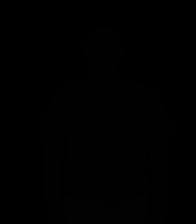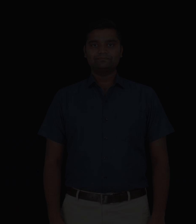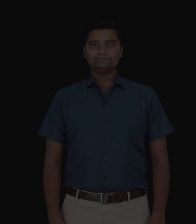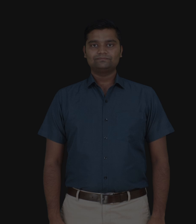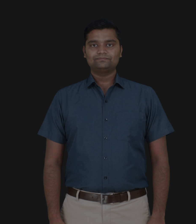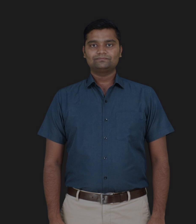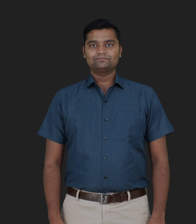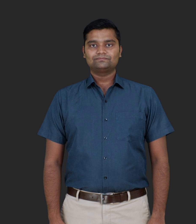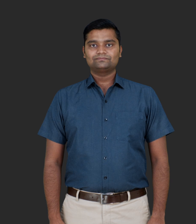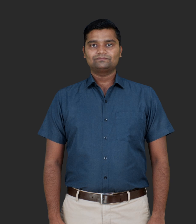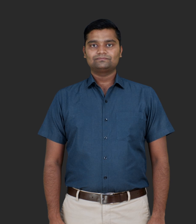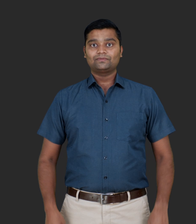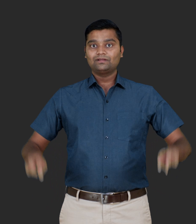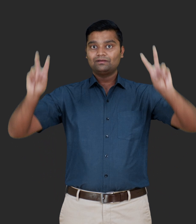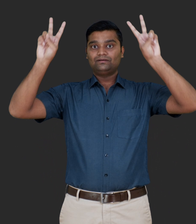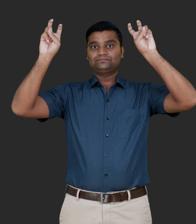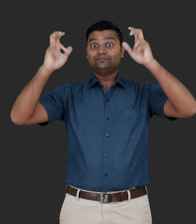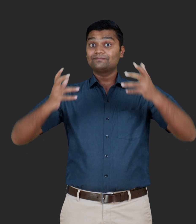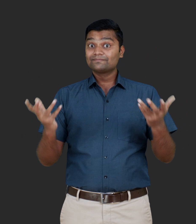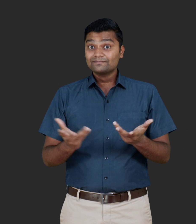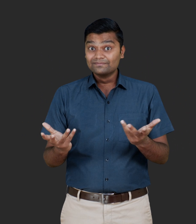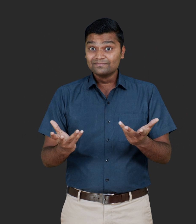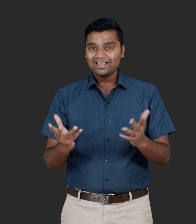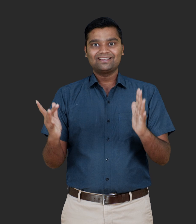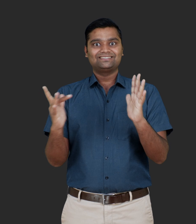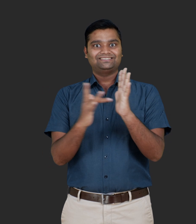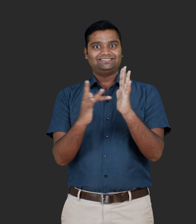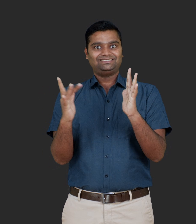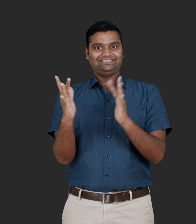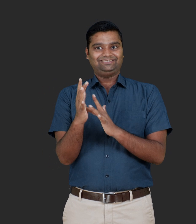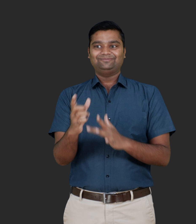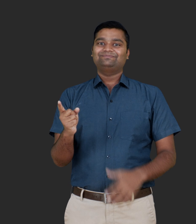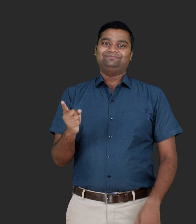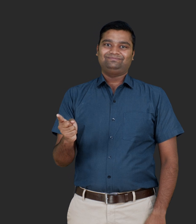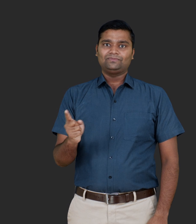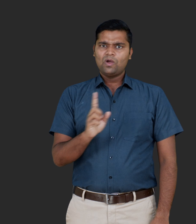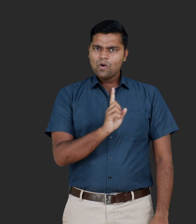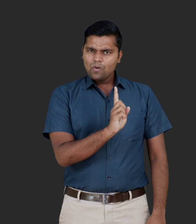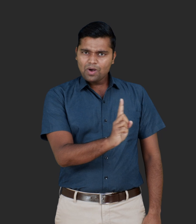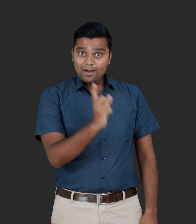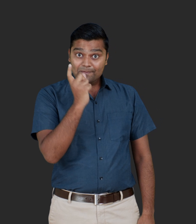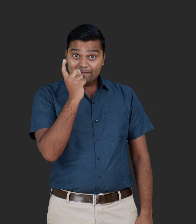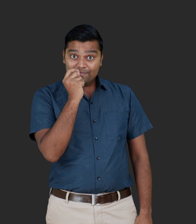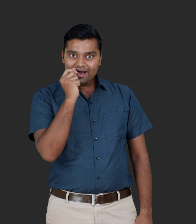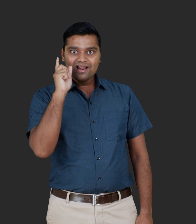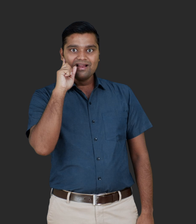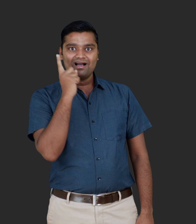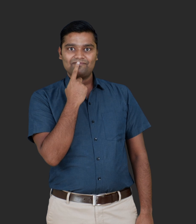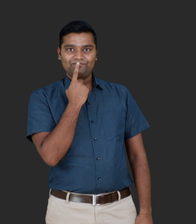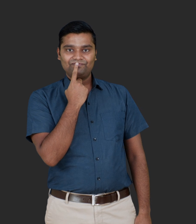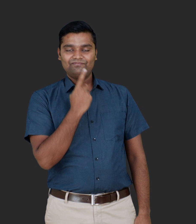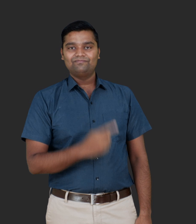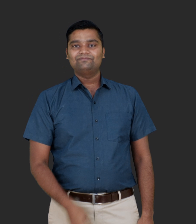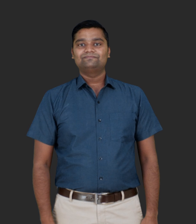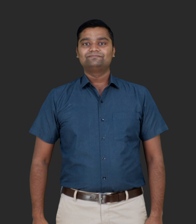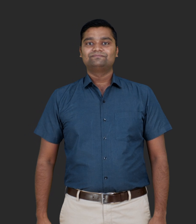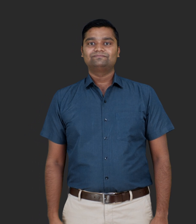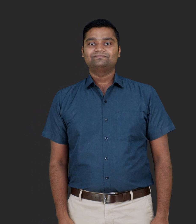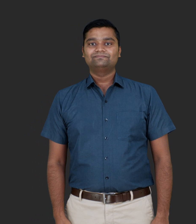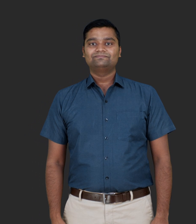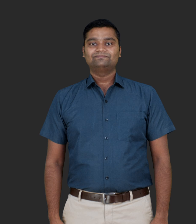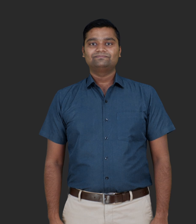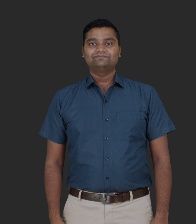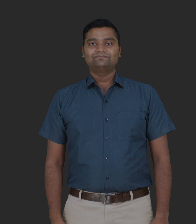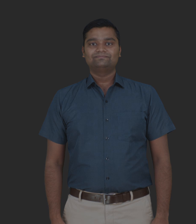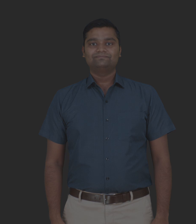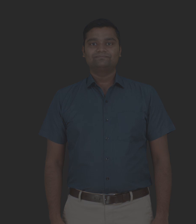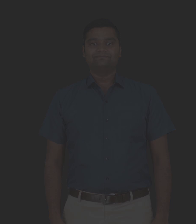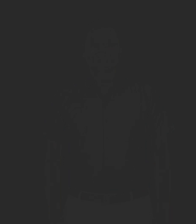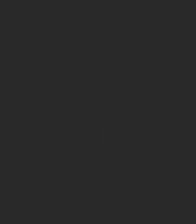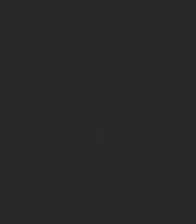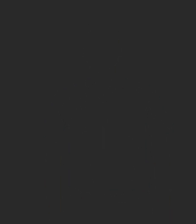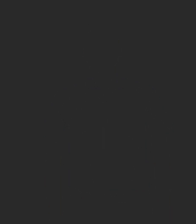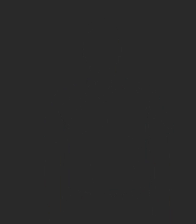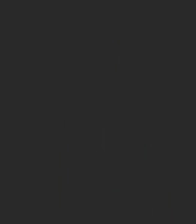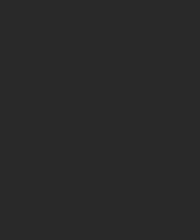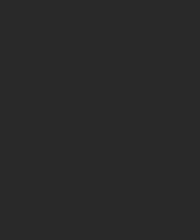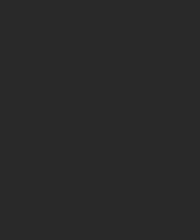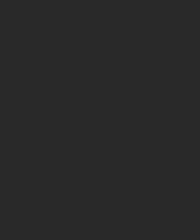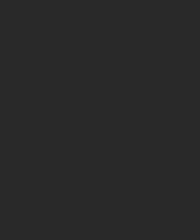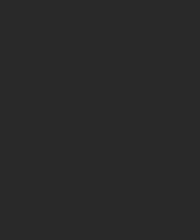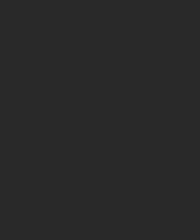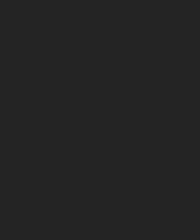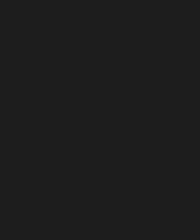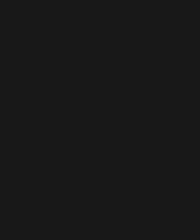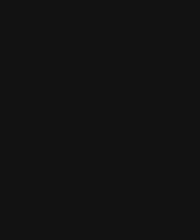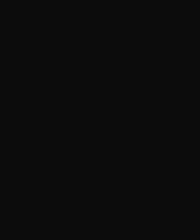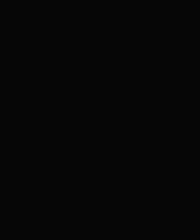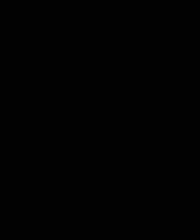Jesus and a deaf man